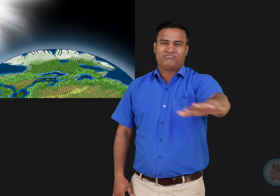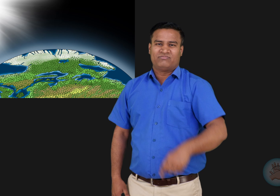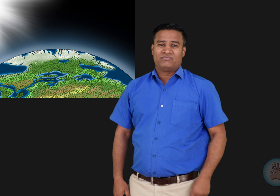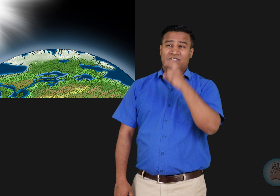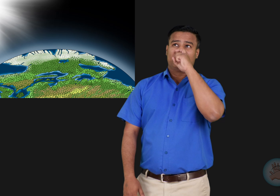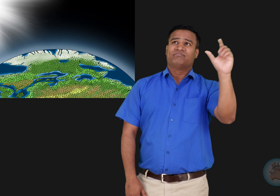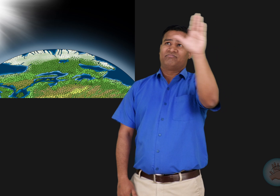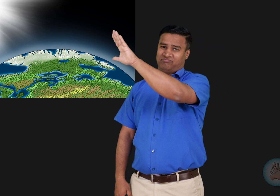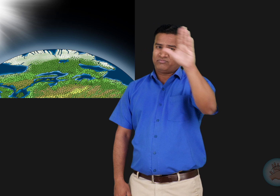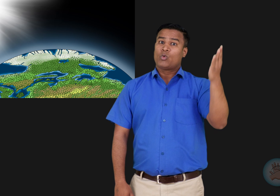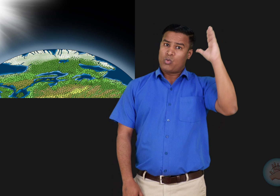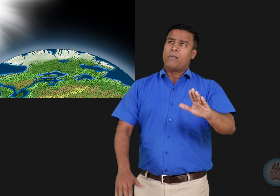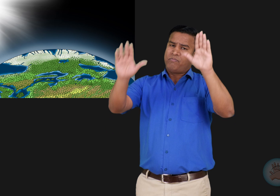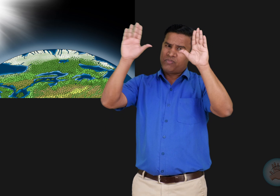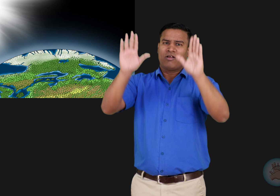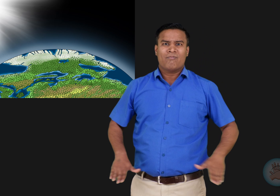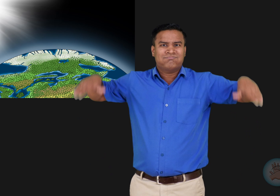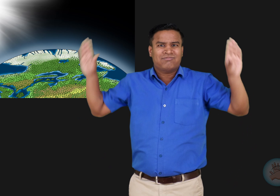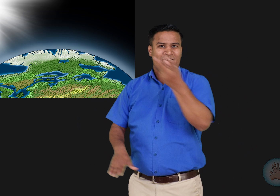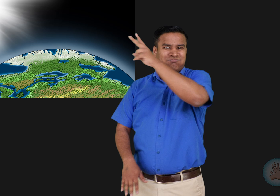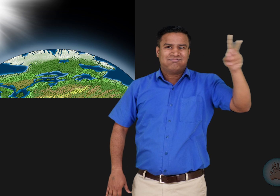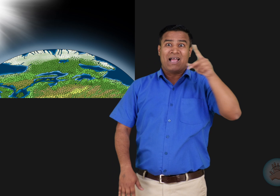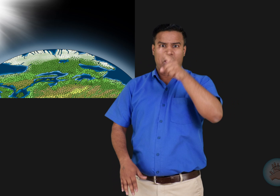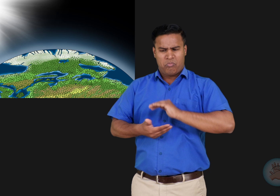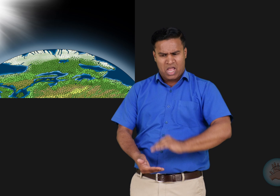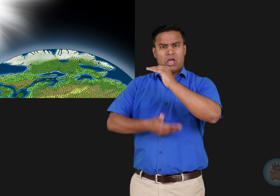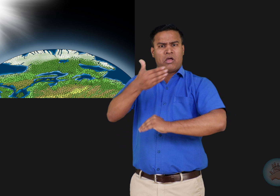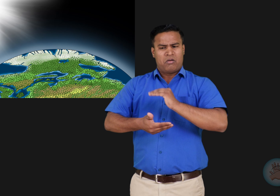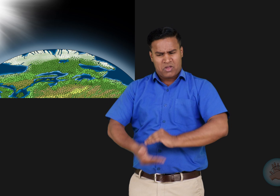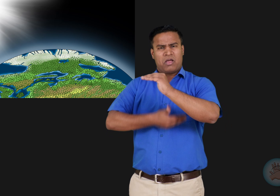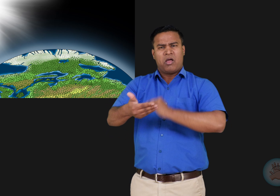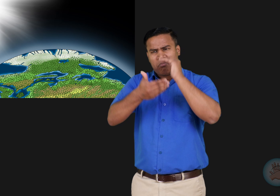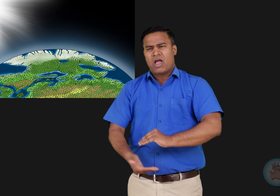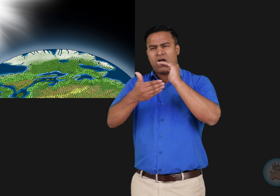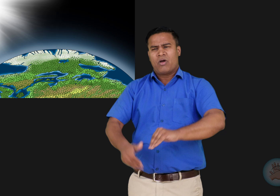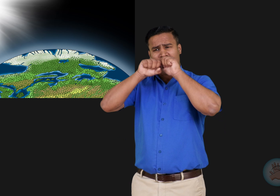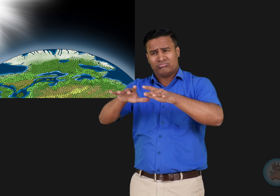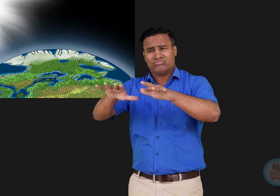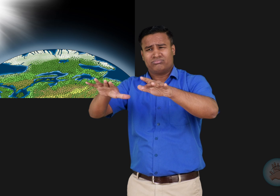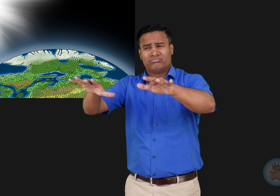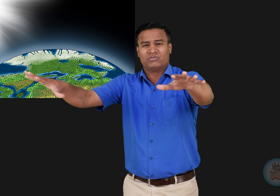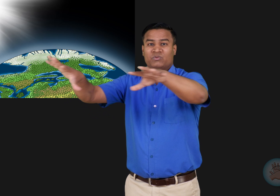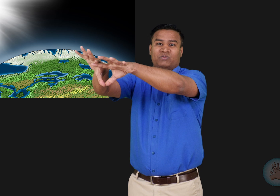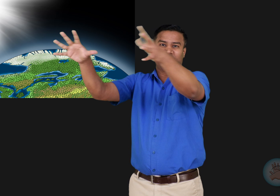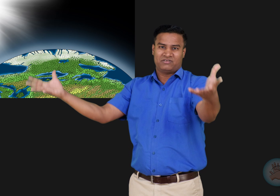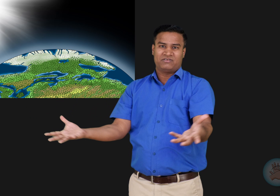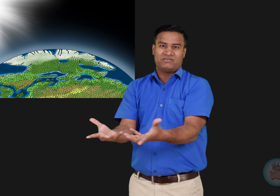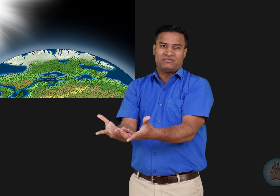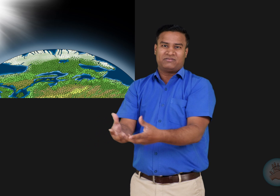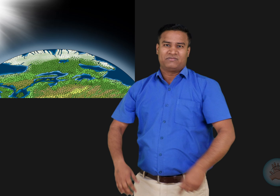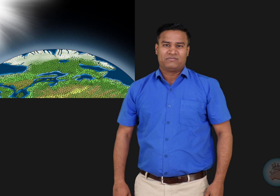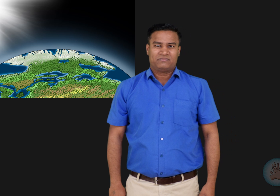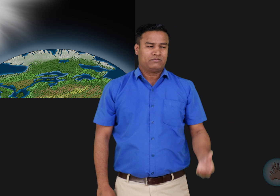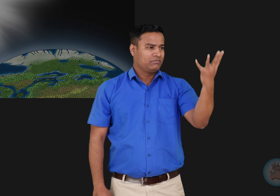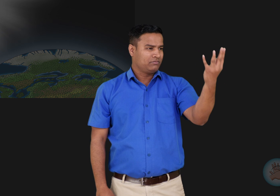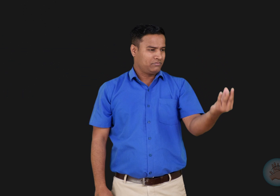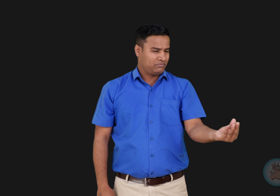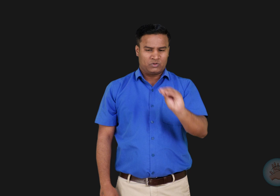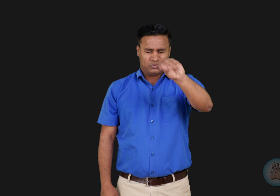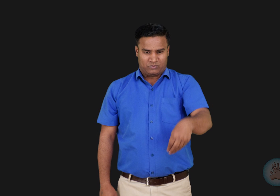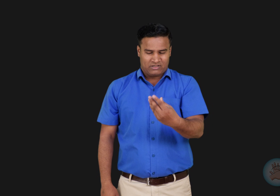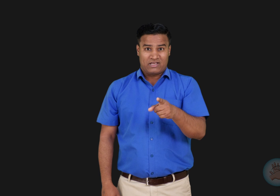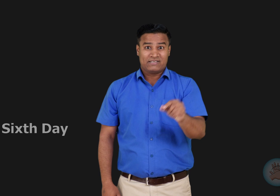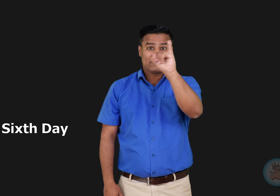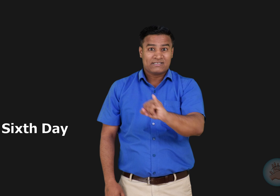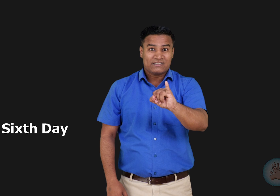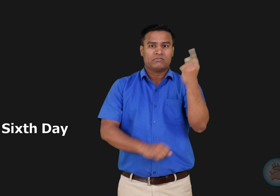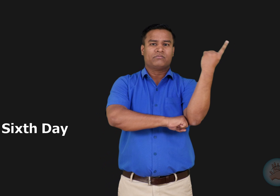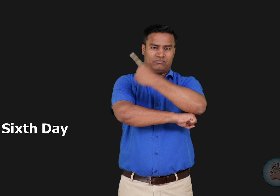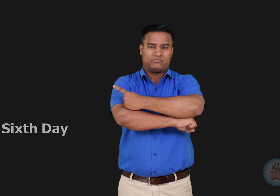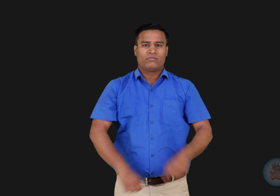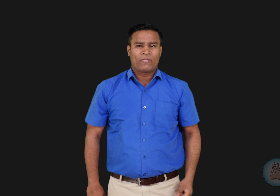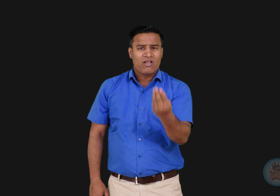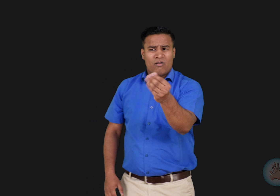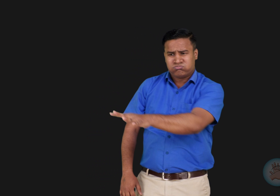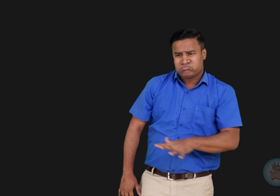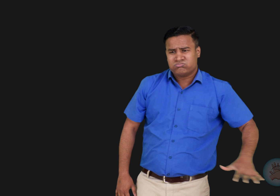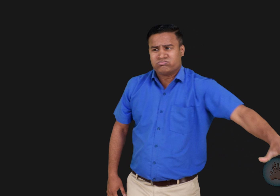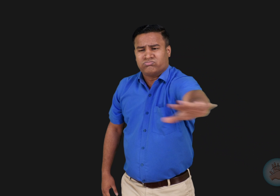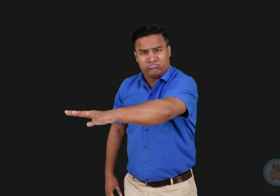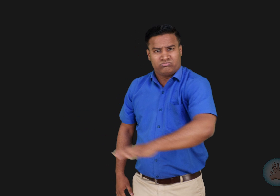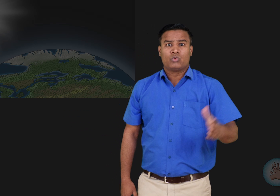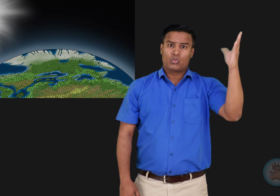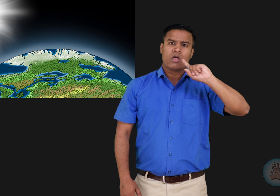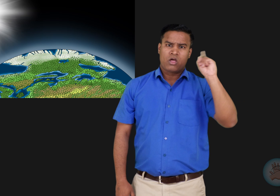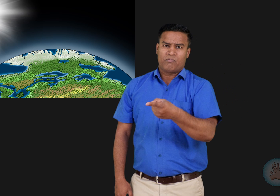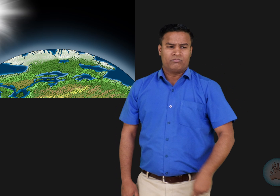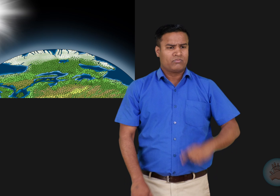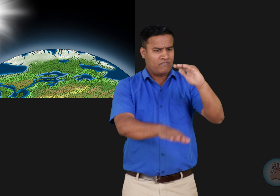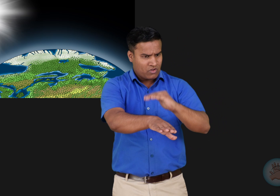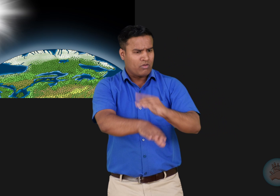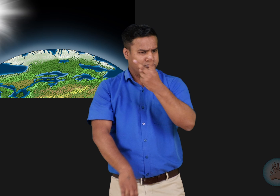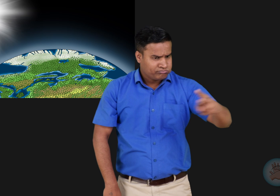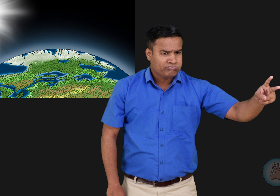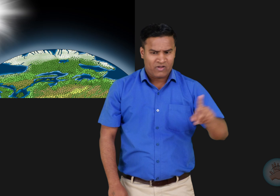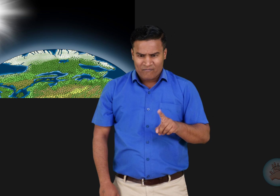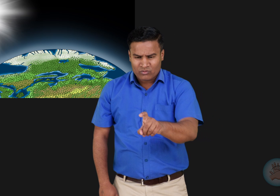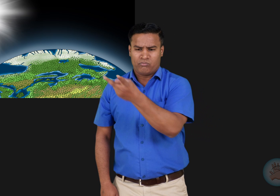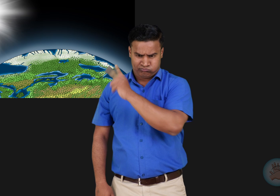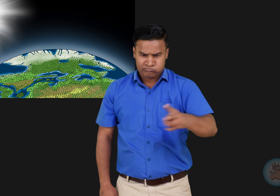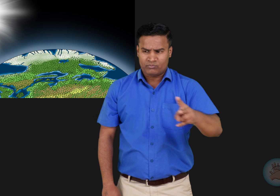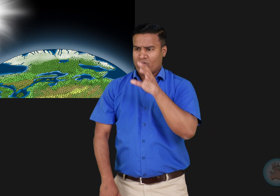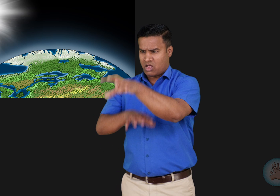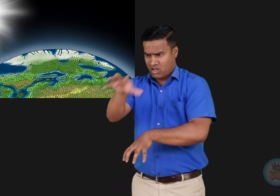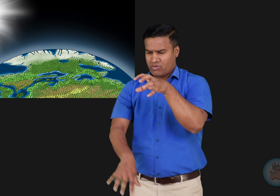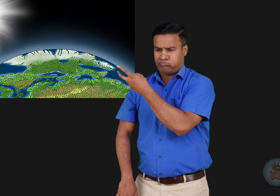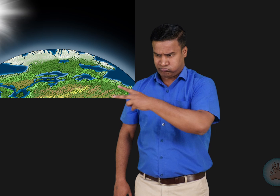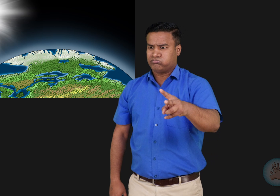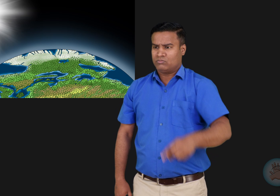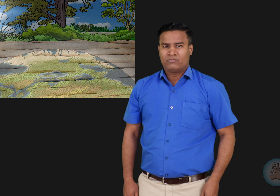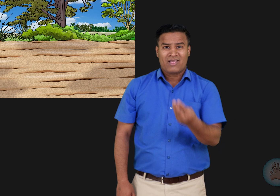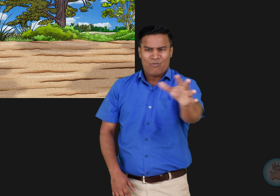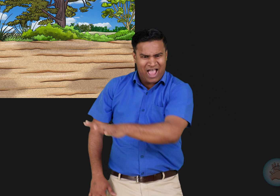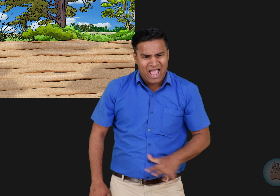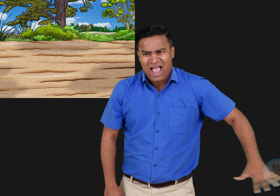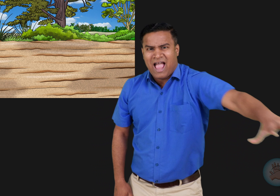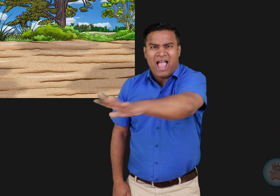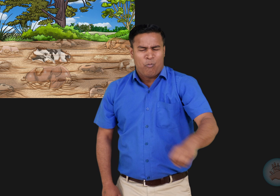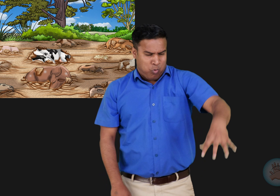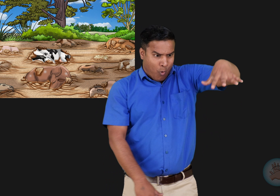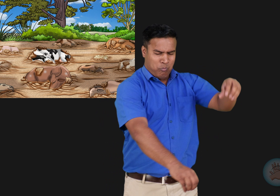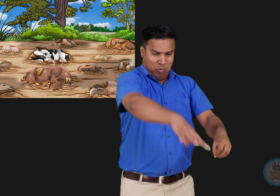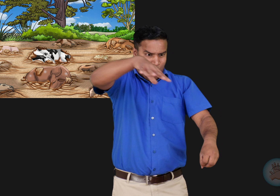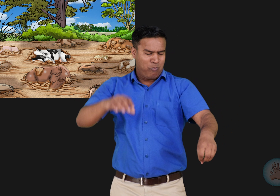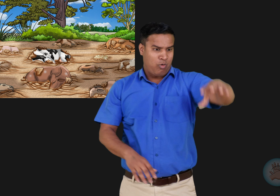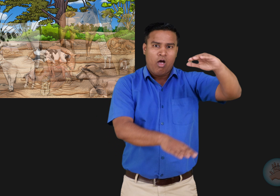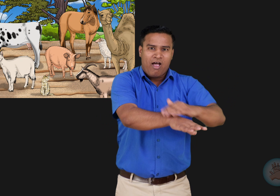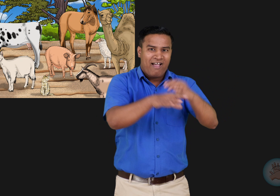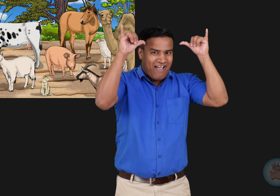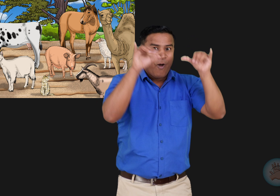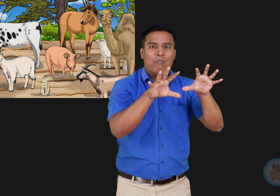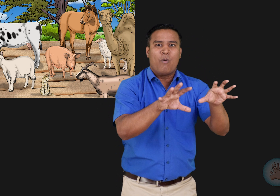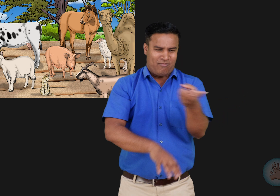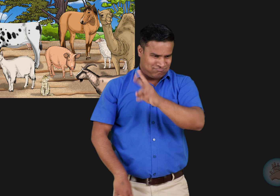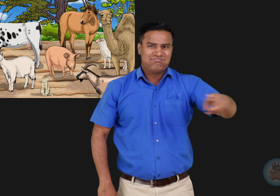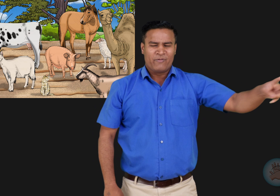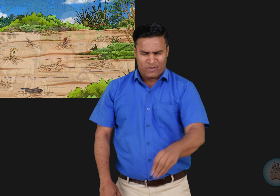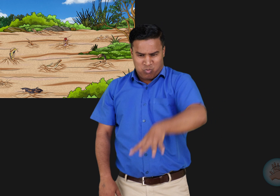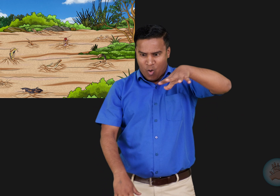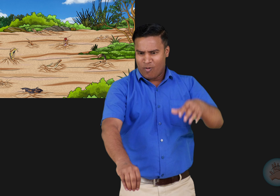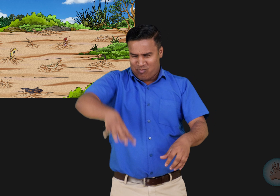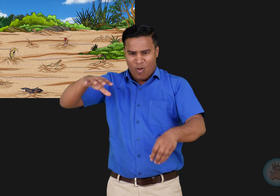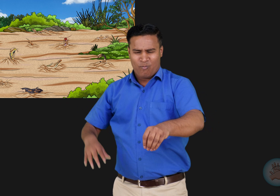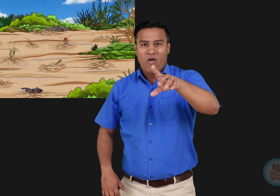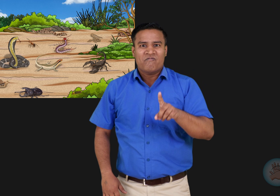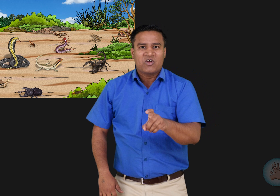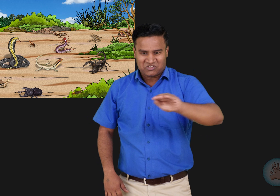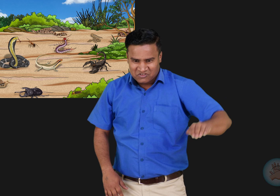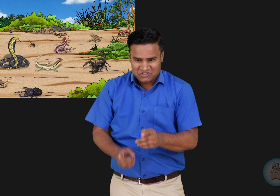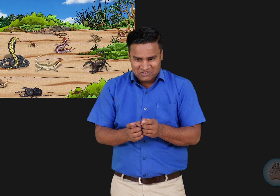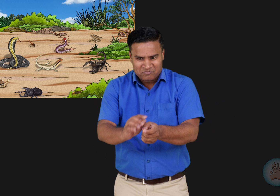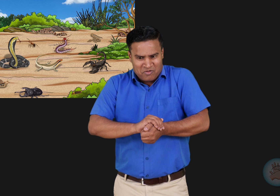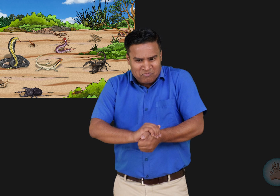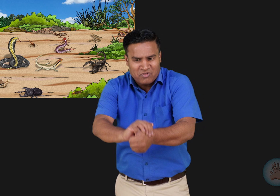And there was evening, and there was morning—the fifth day. And God said, “Let the earth bring forth living creatures according to their kinds: livestock, land crawlers, and beasts of the earth according to their kinds.” And it was so.